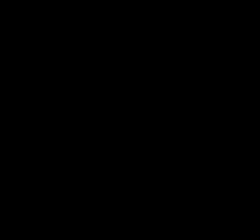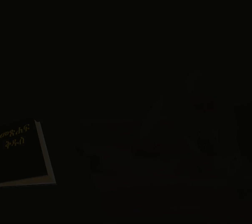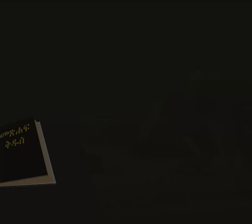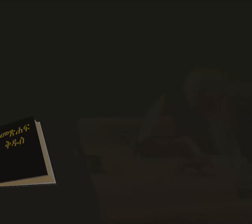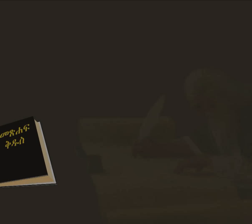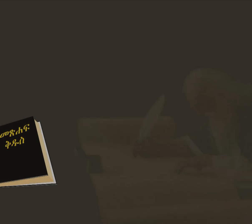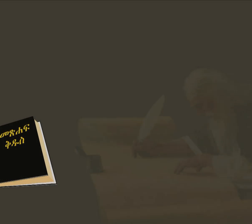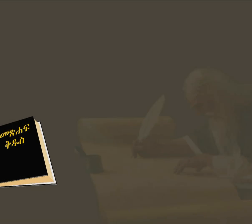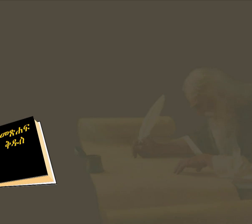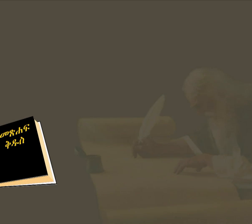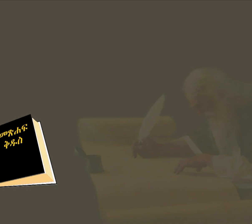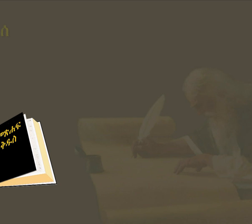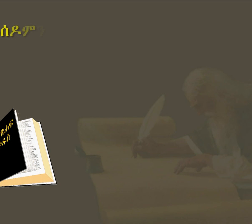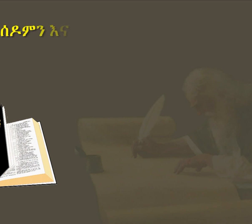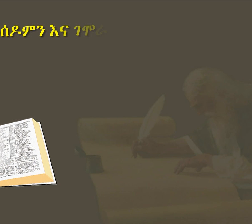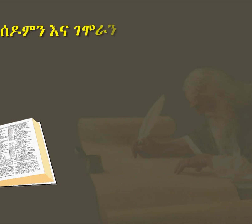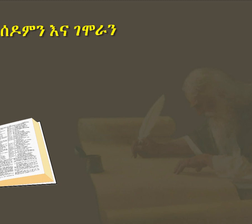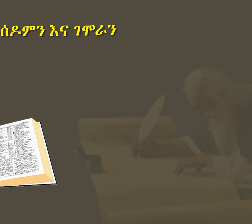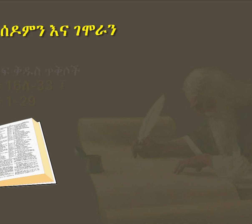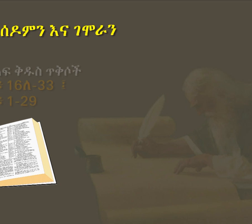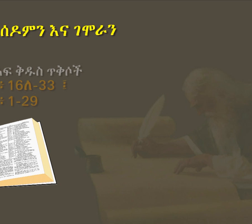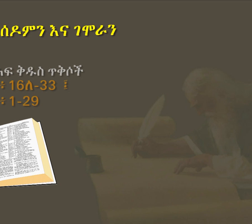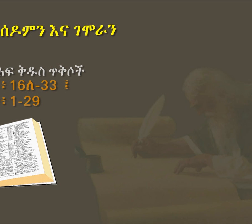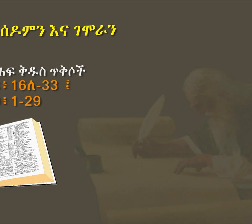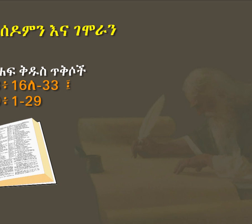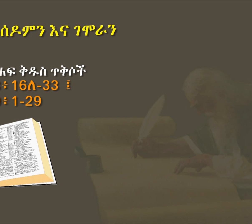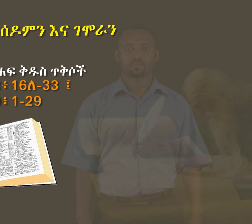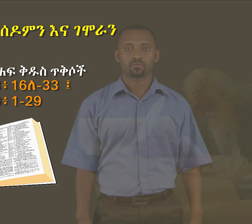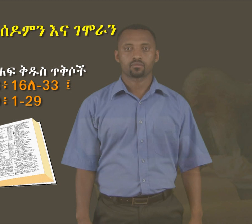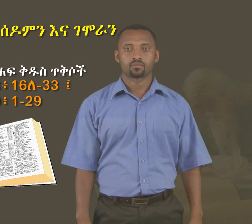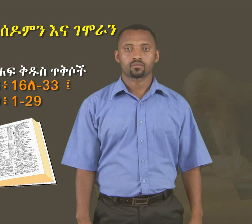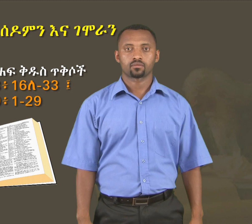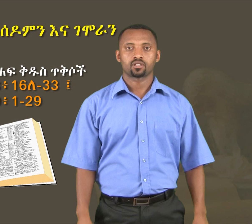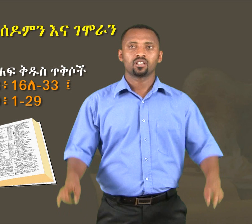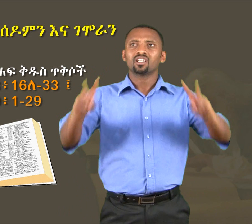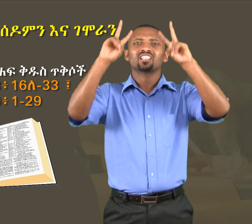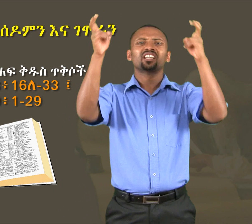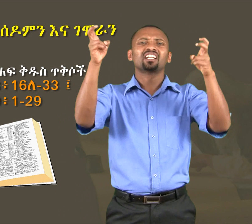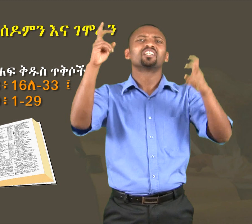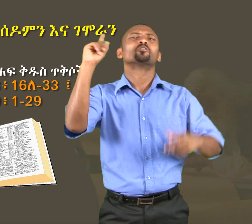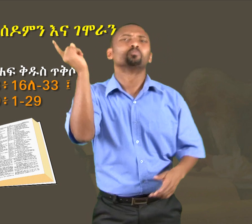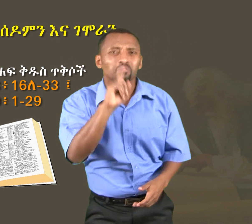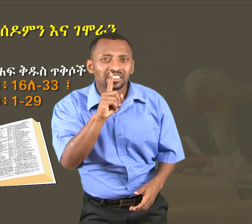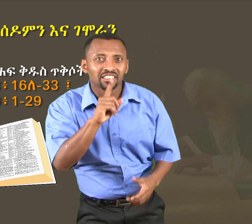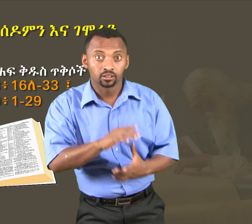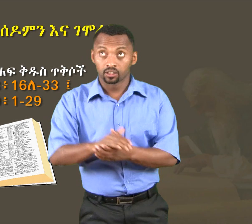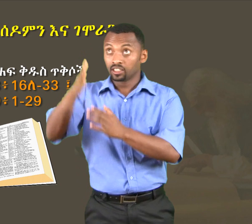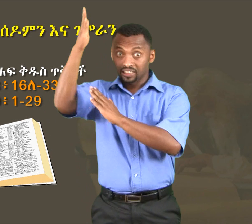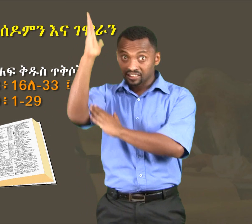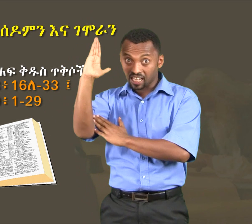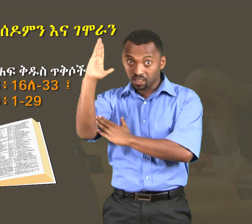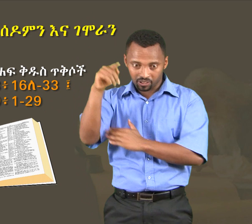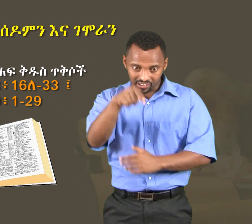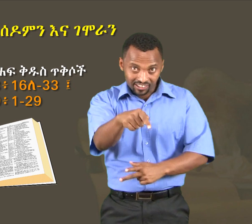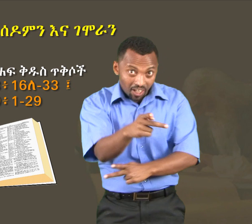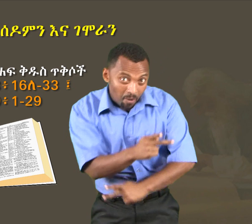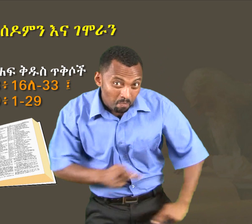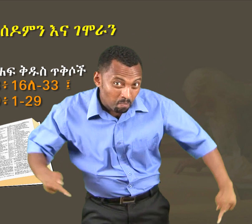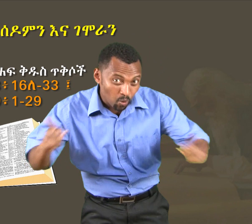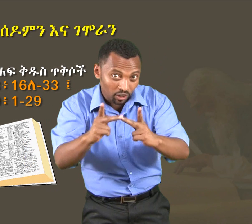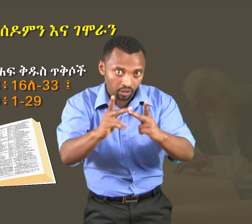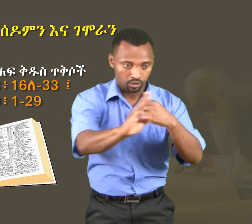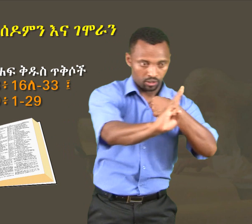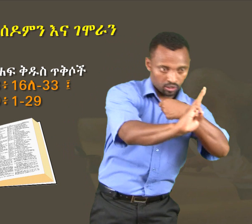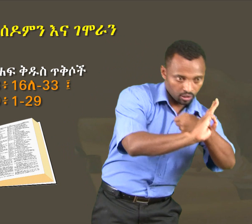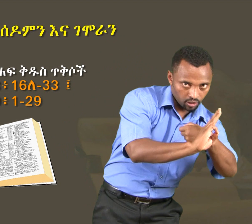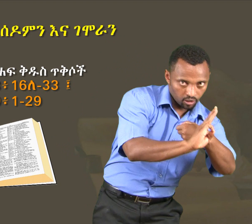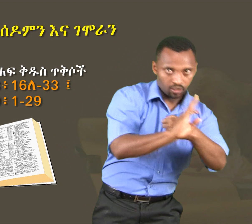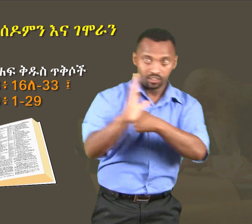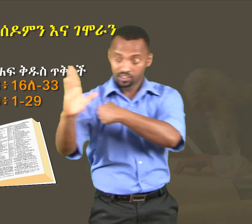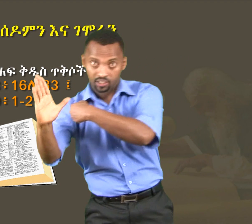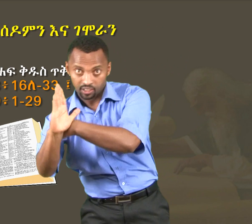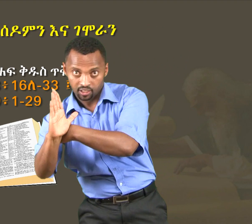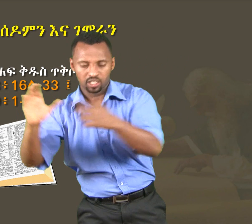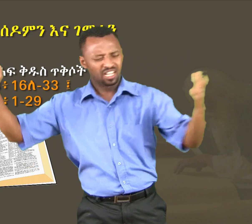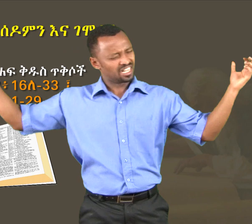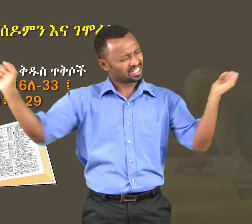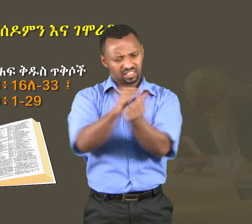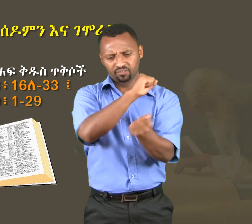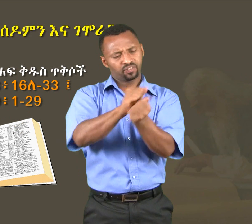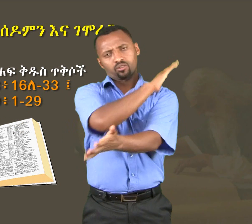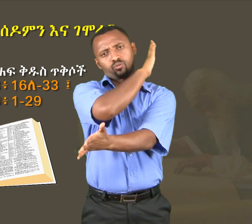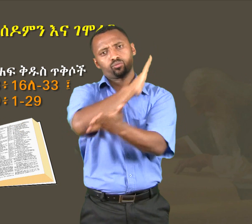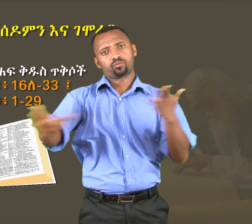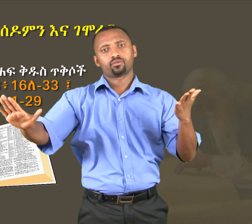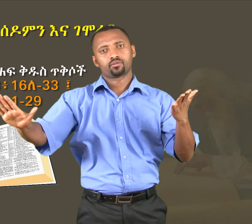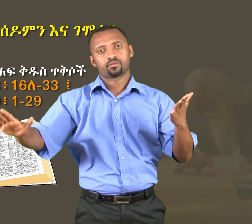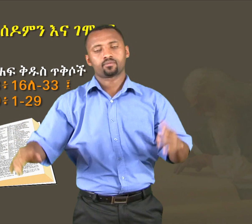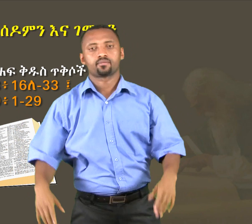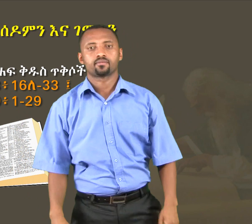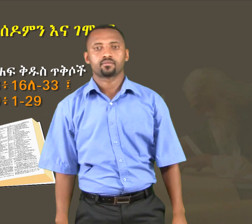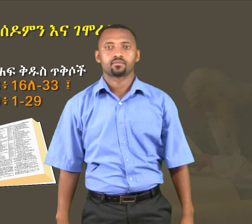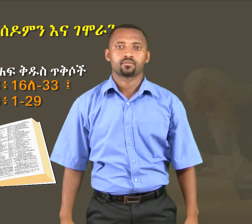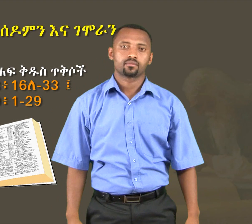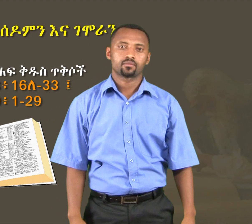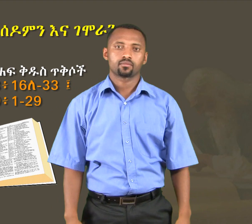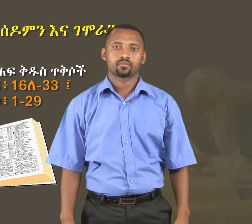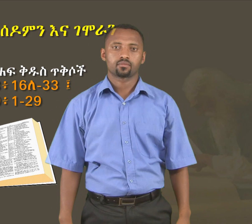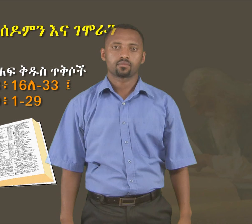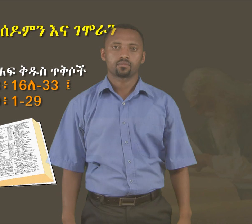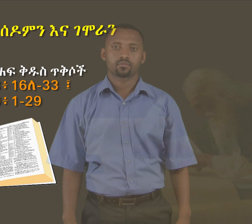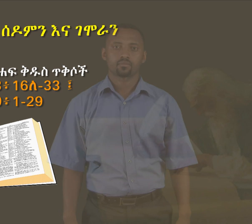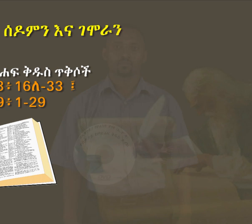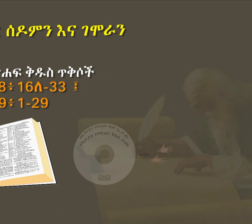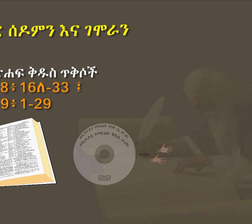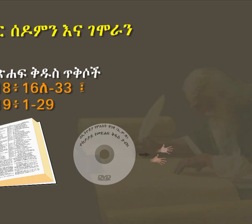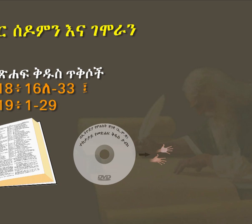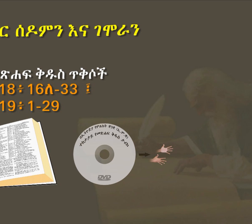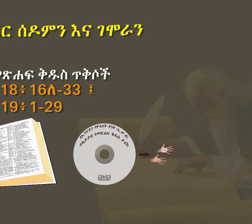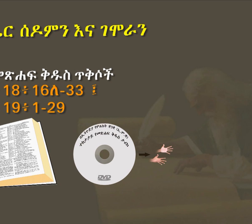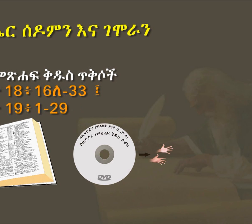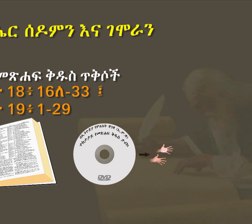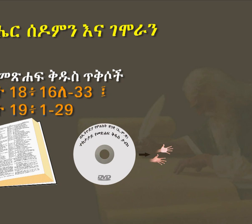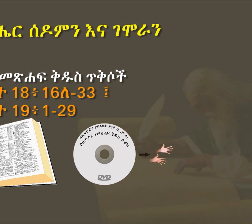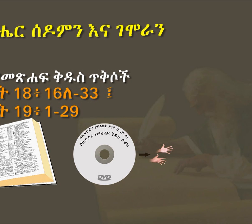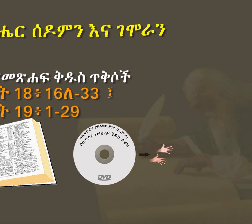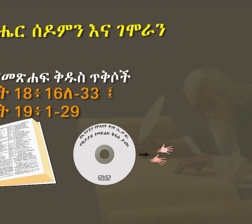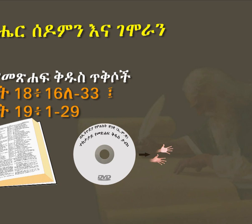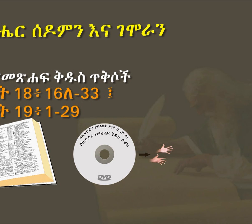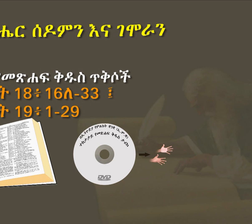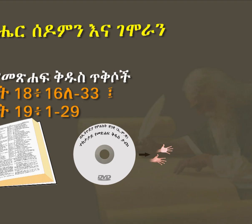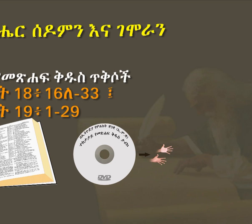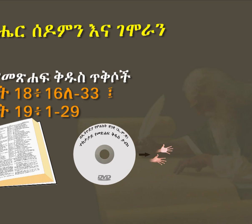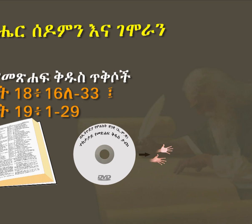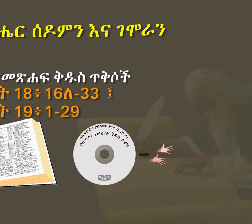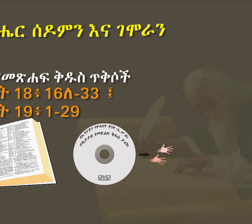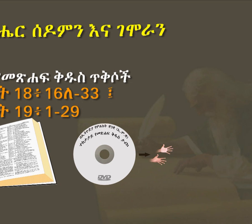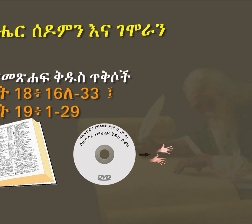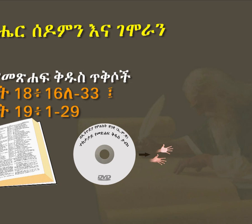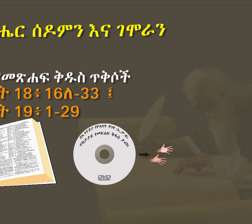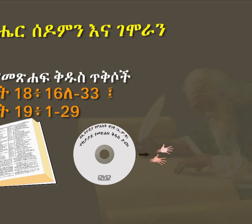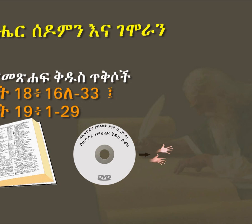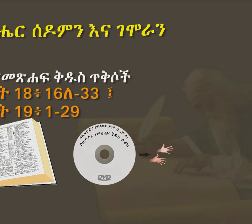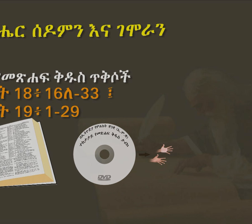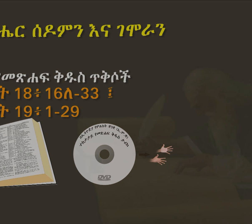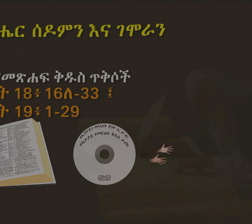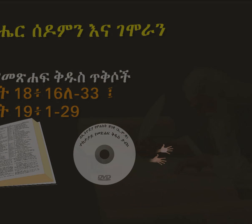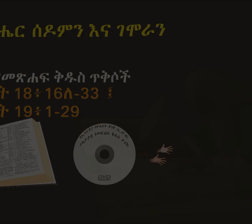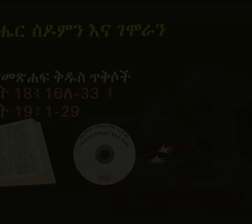The Lord destroys Sodom and Gomorrah